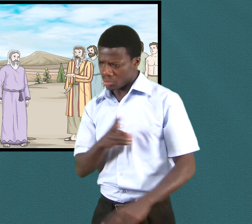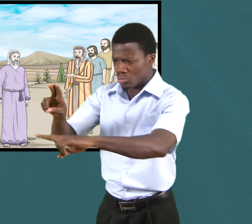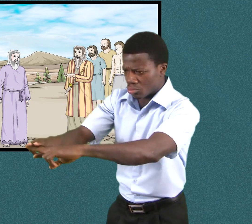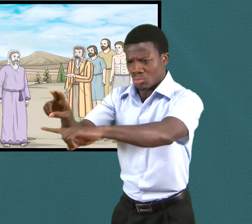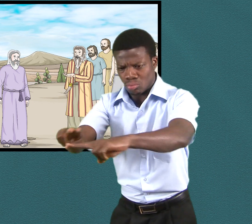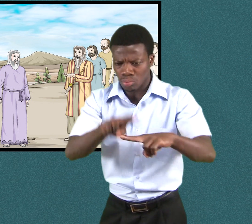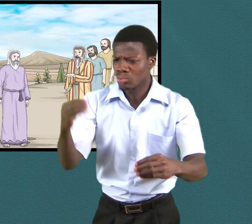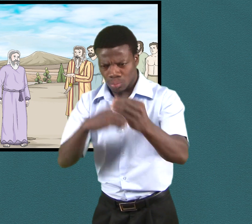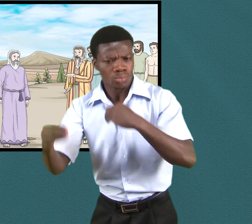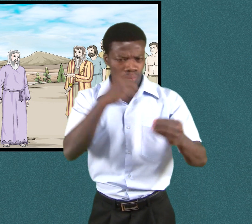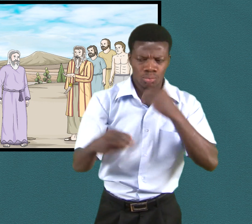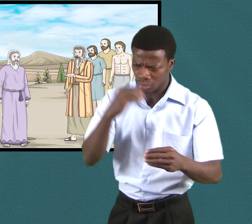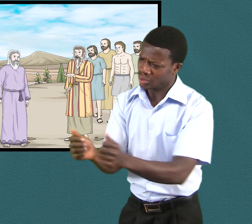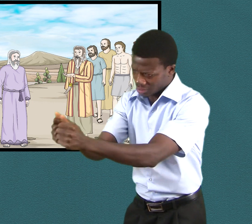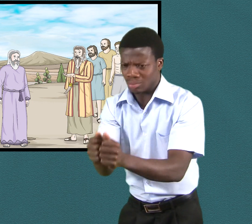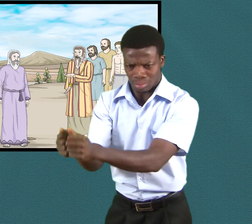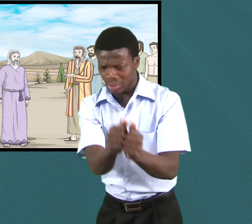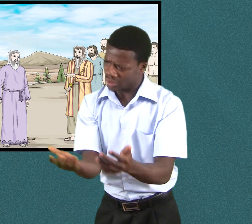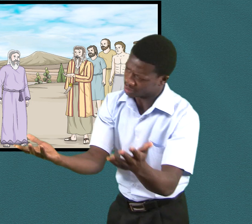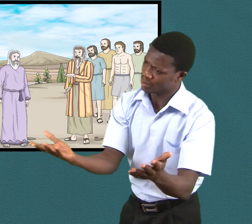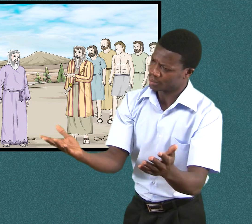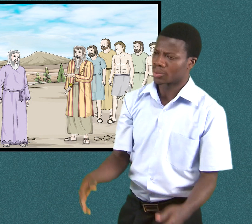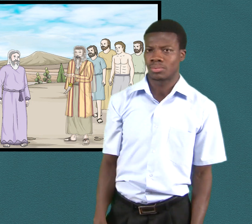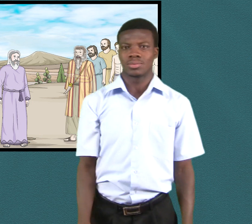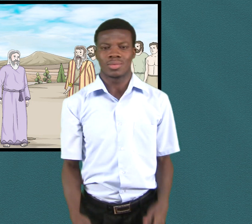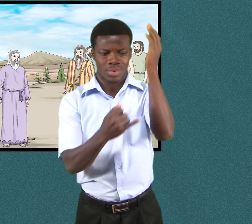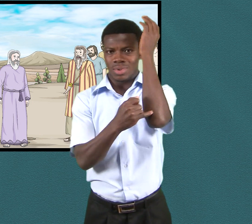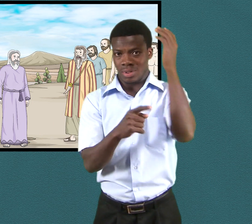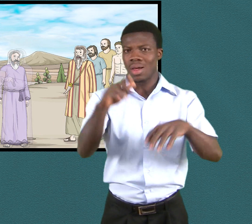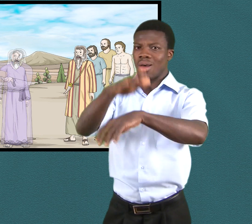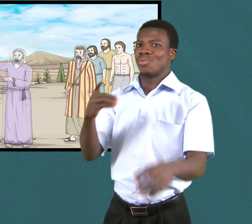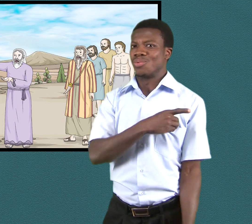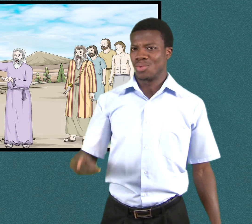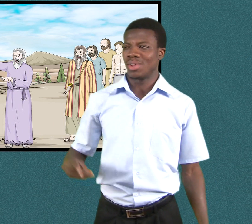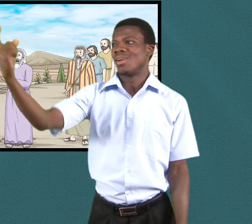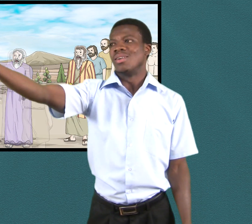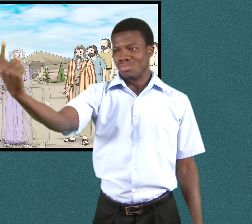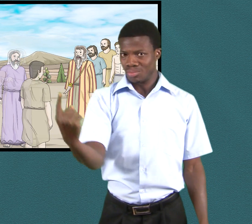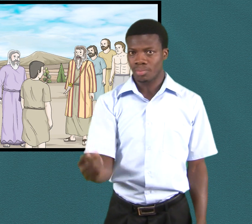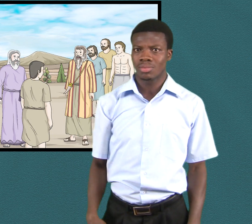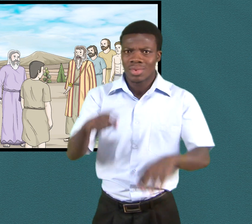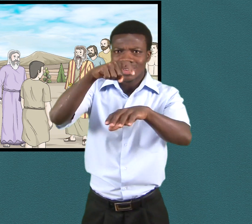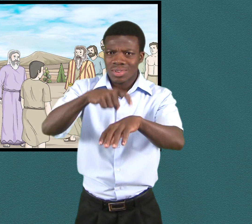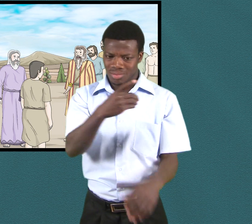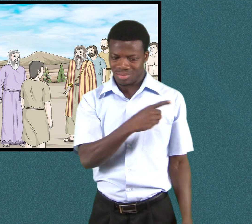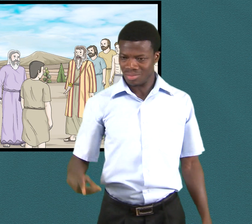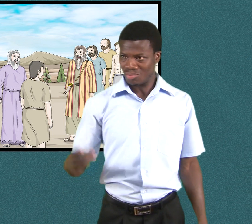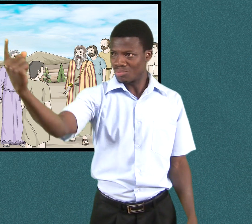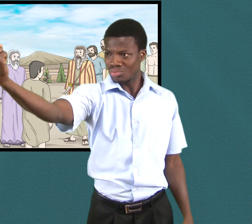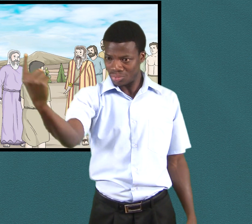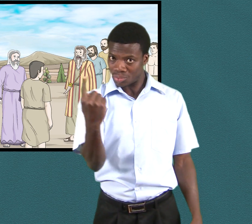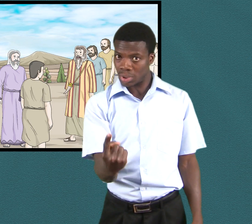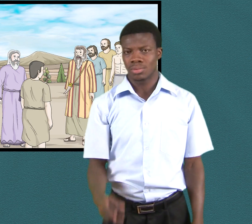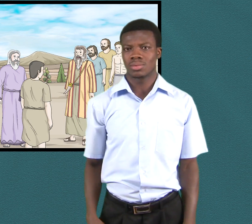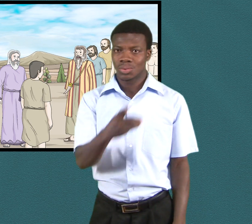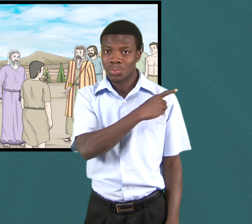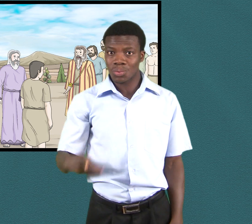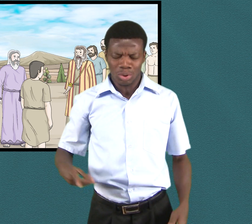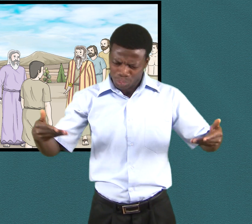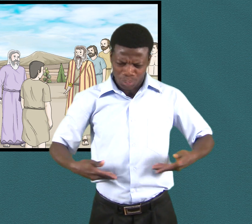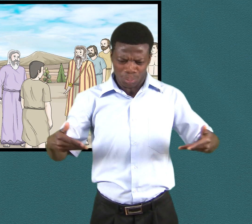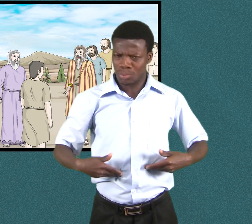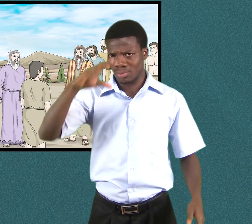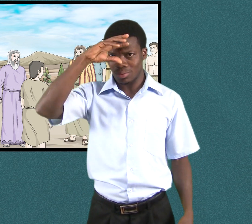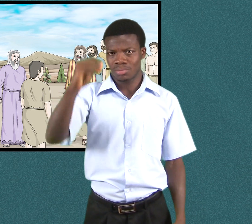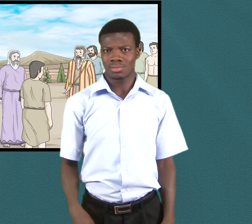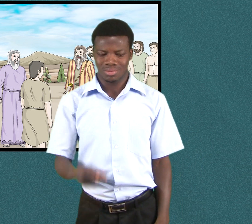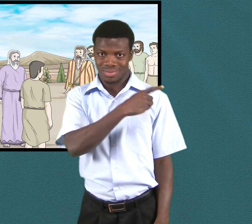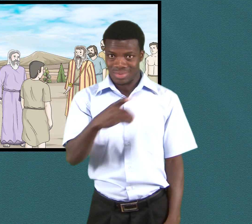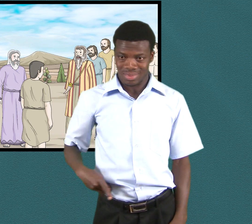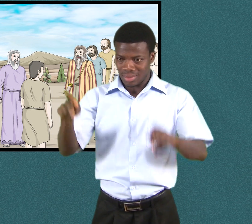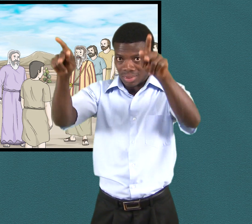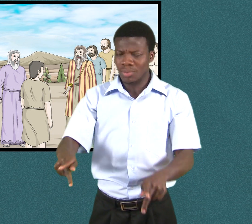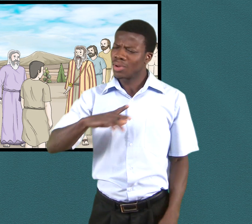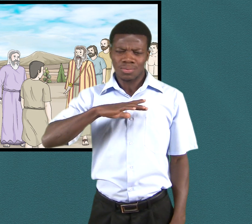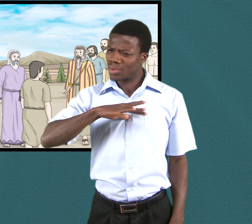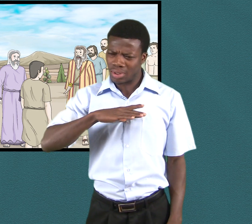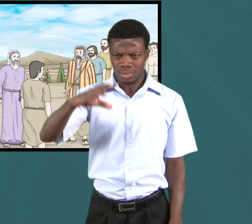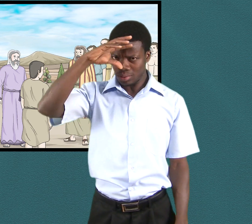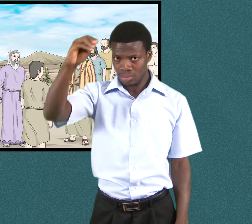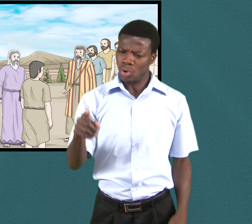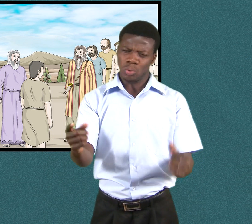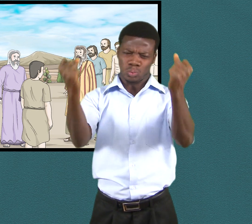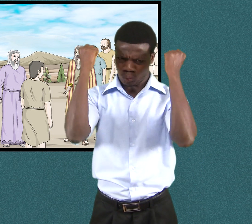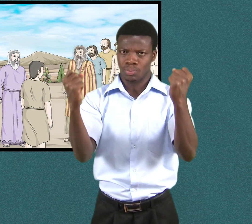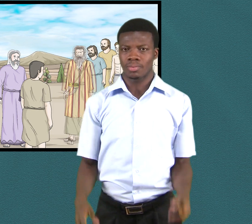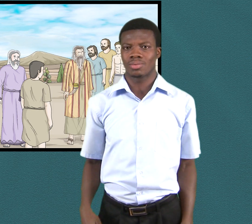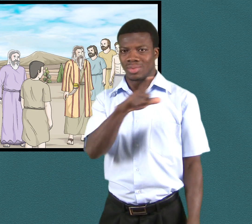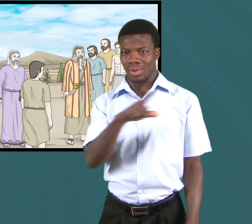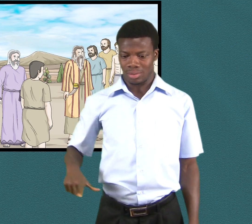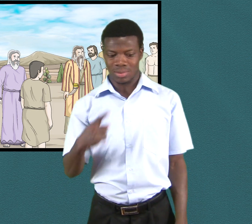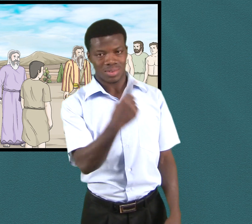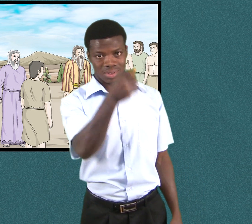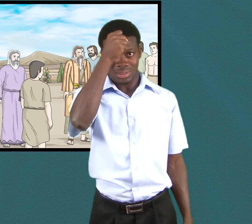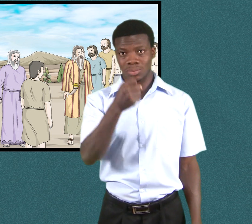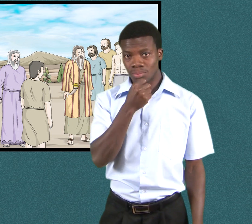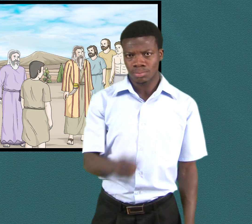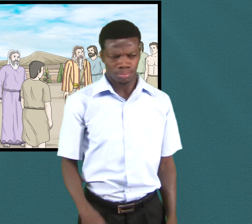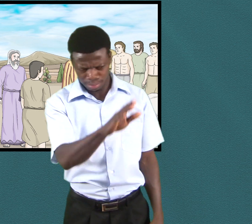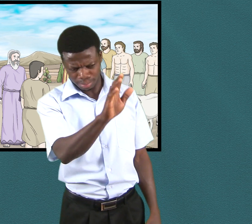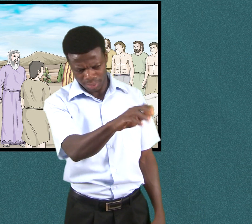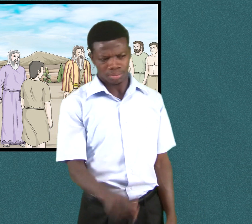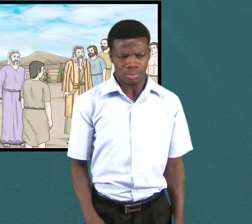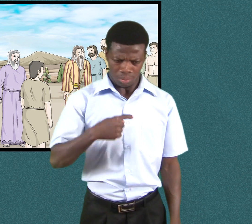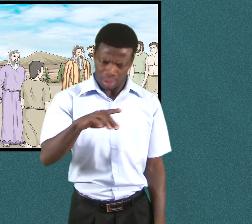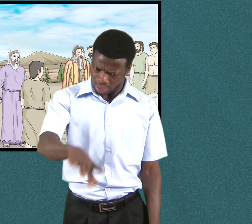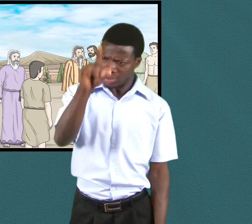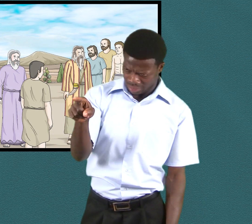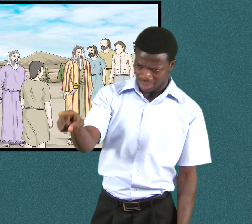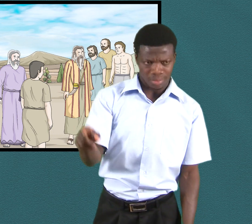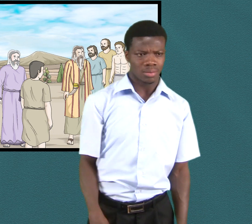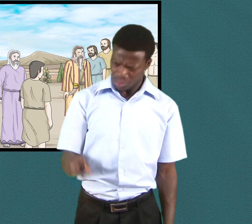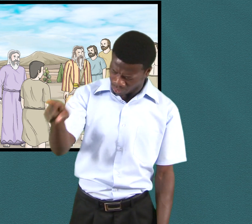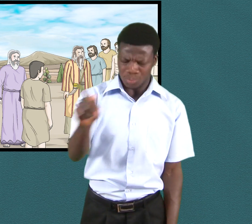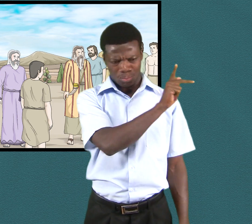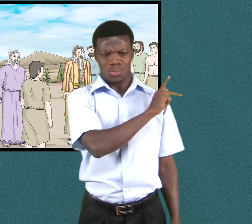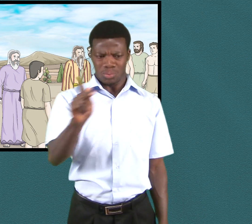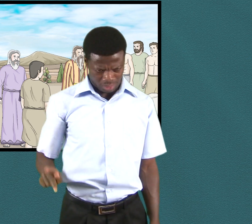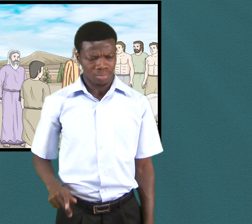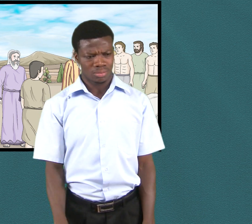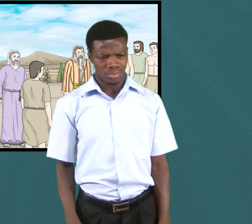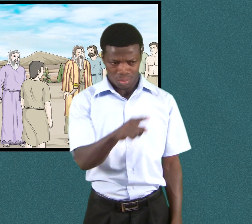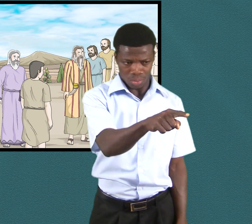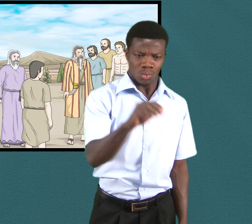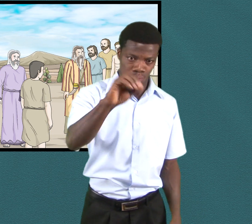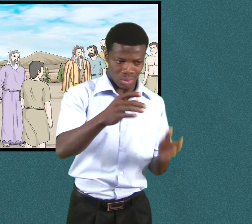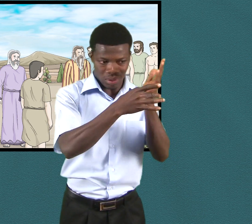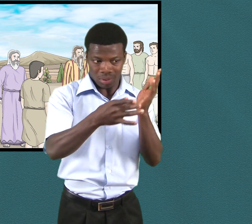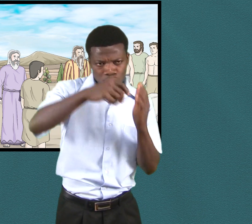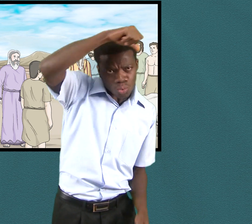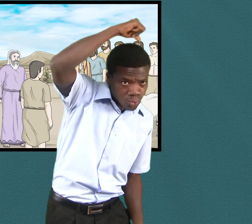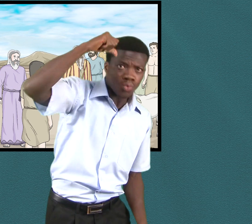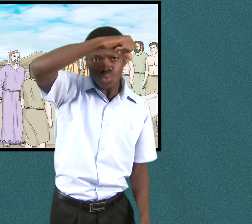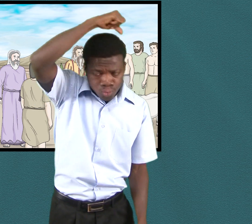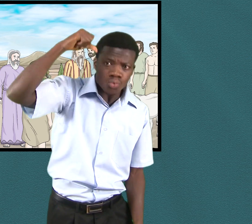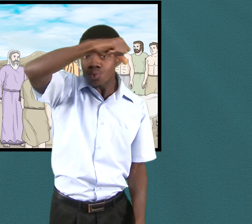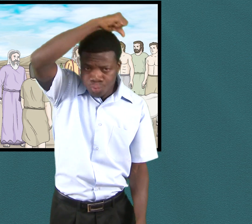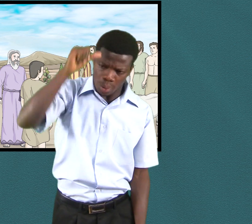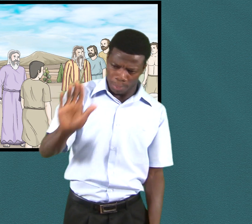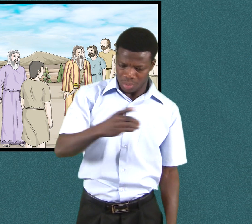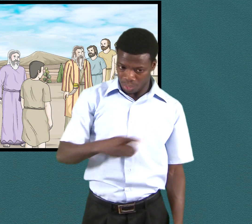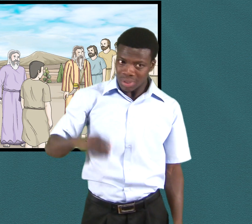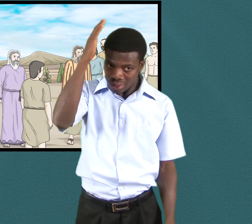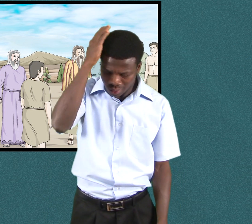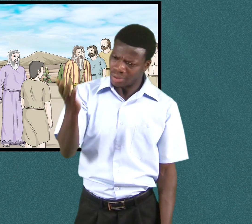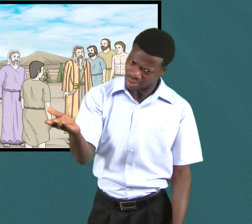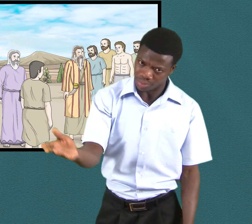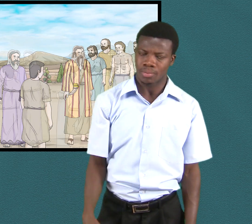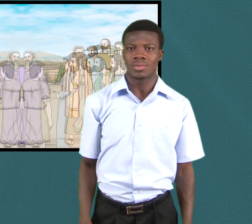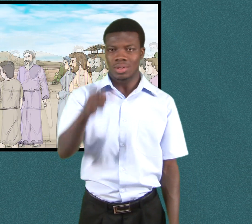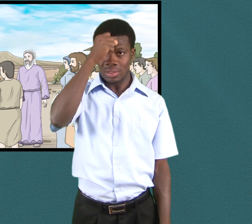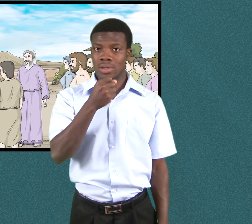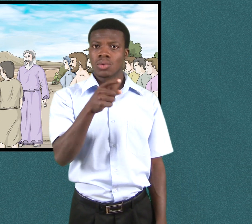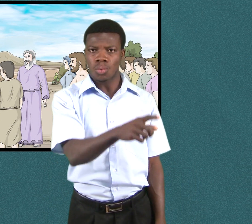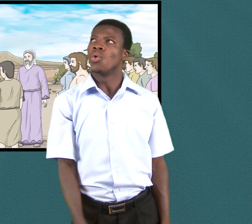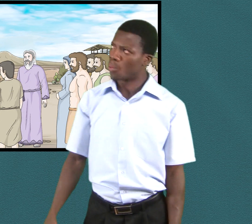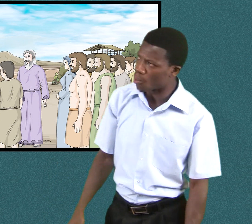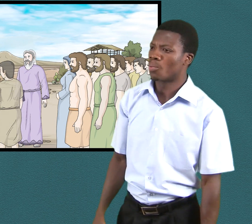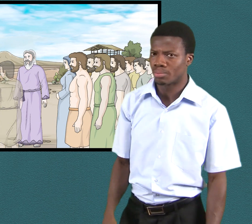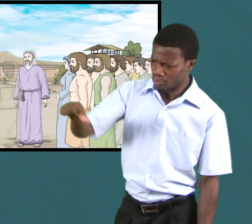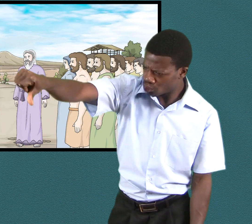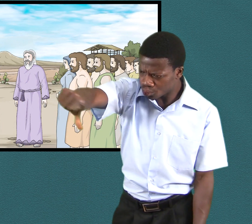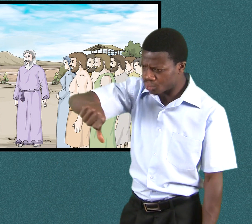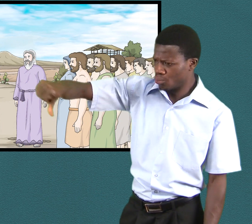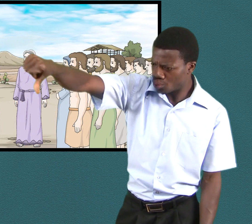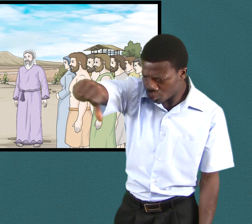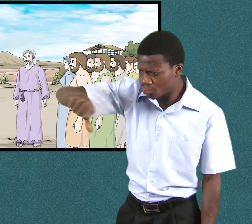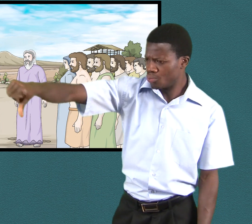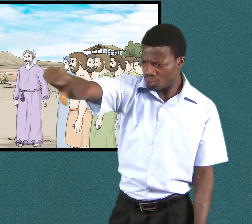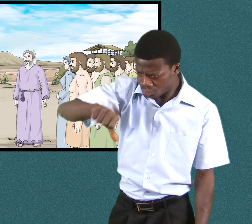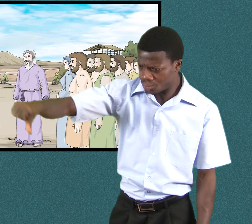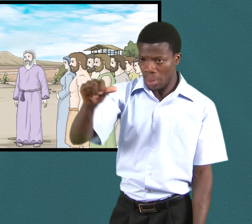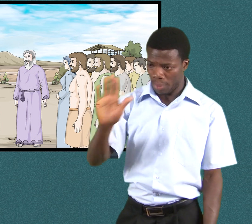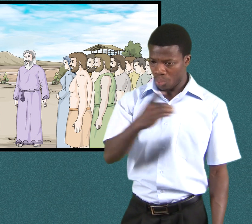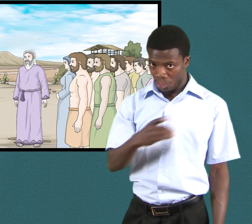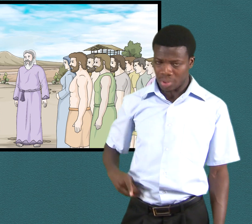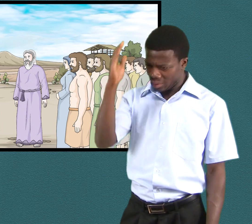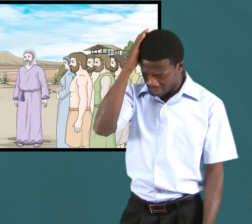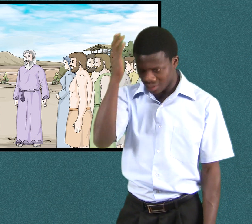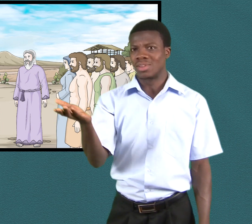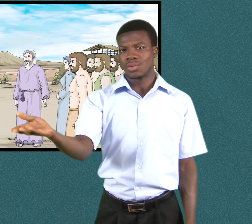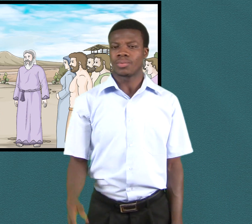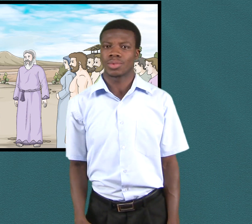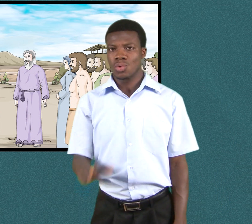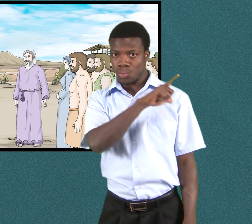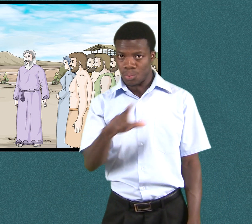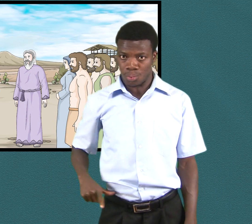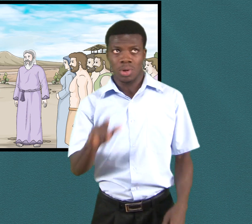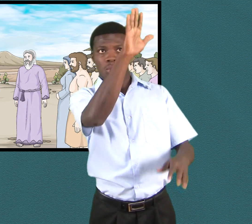“There is still the youngest,” Jesse replied, “but he is tending the sheep.” “Send for him,” Samuel replied. “For we will not sit down to eat until he arrives.” So Jesse sent for his youngest son and brought him in.